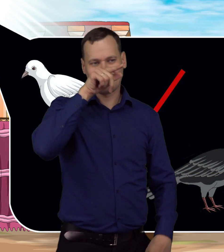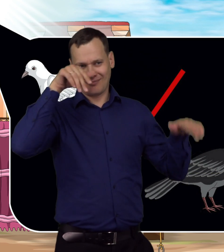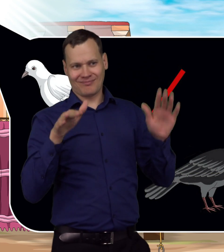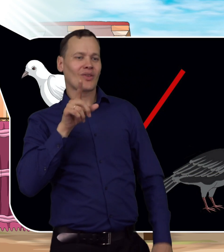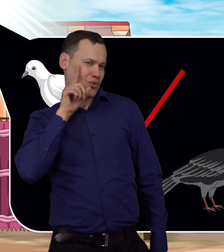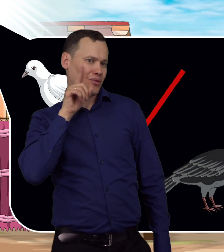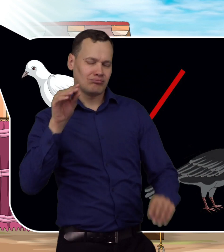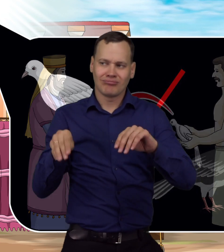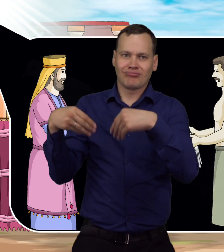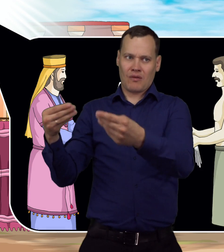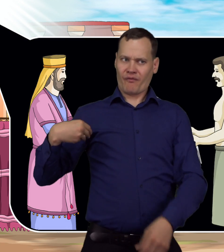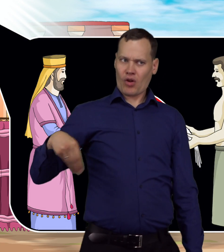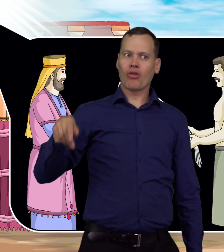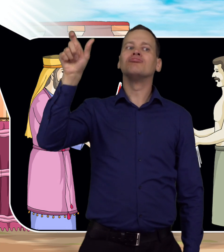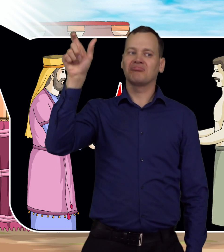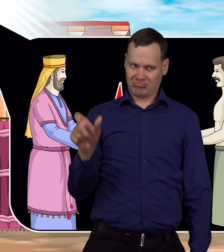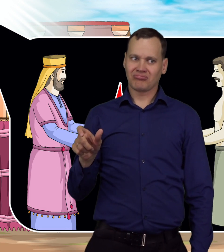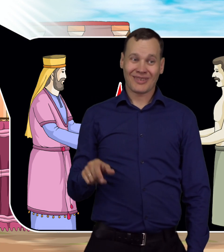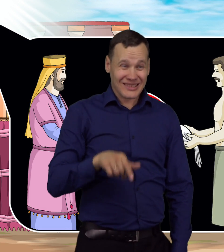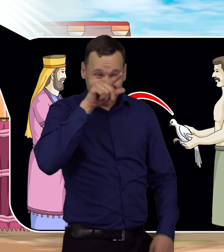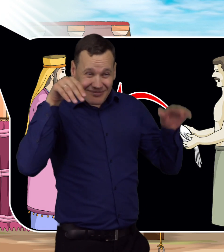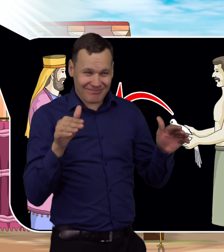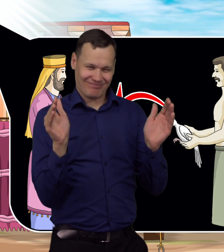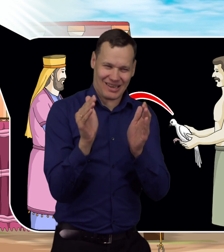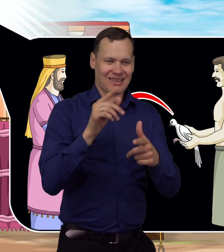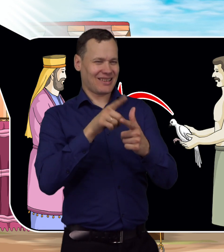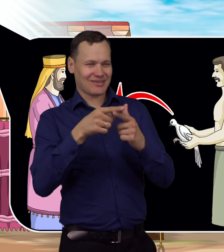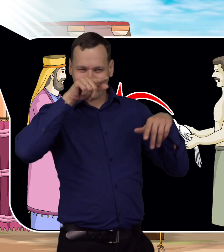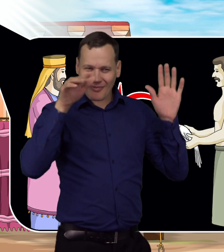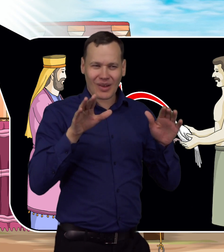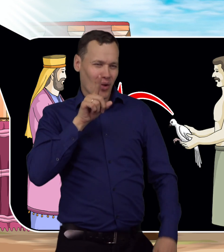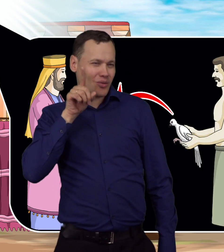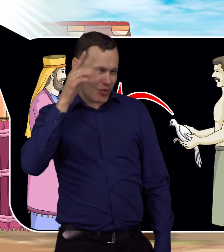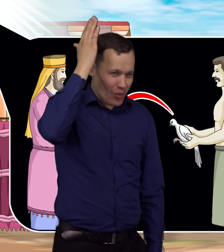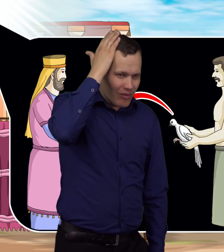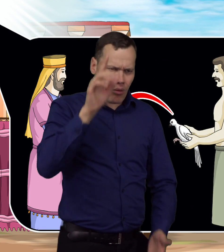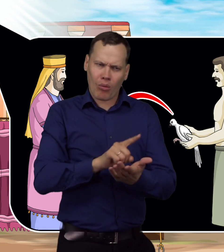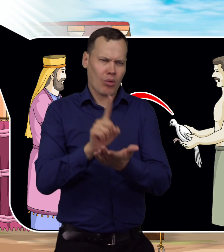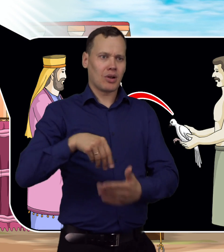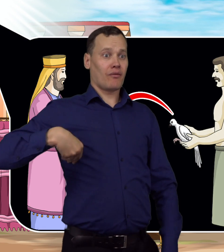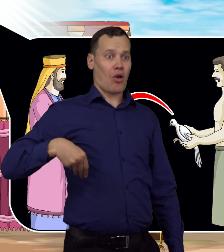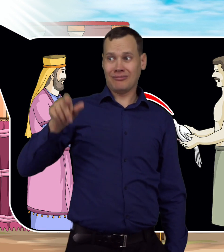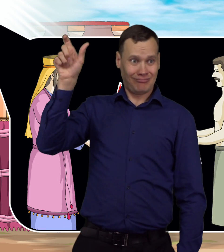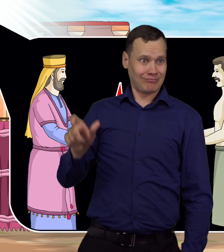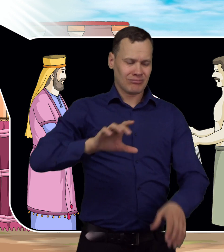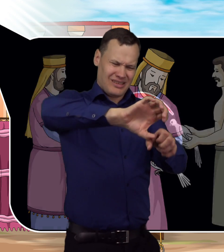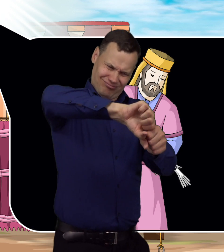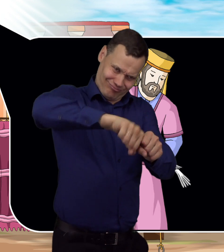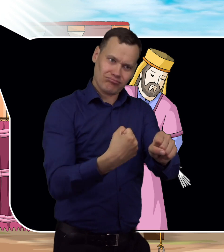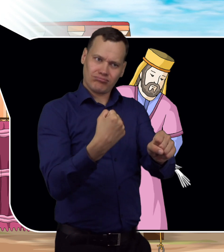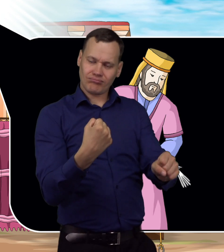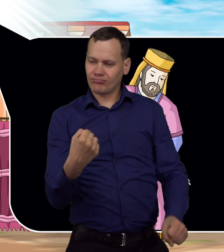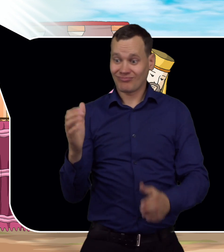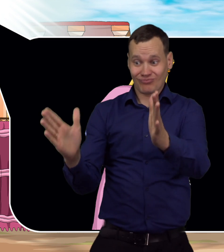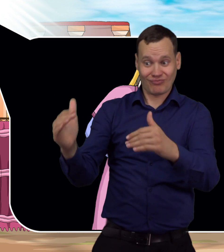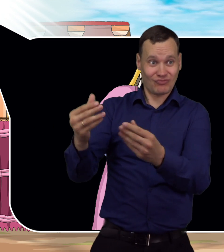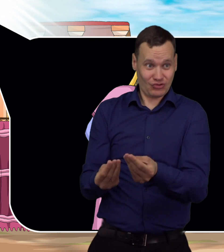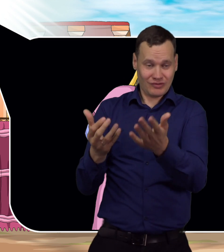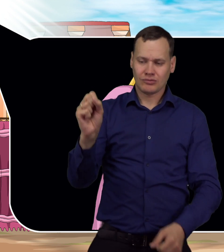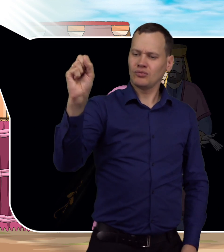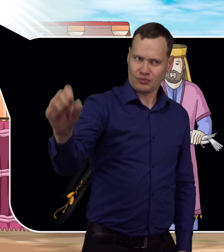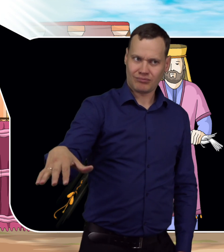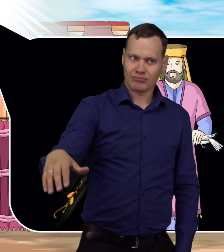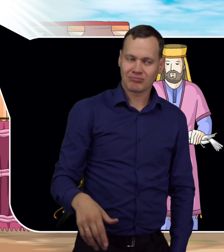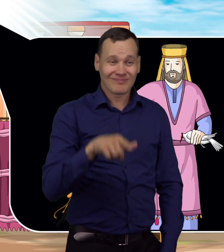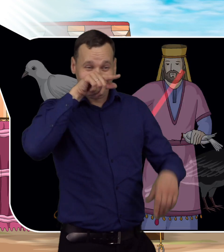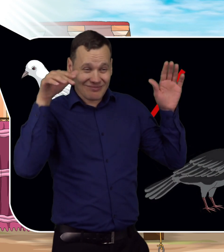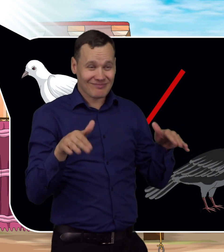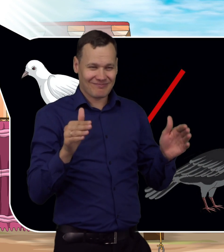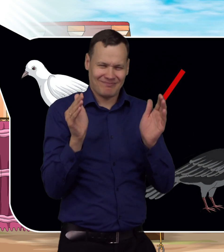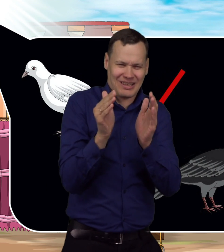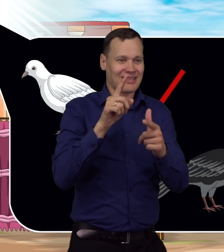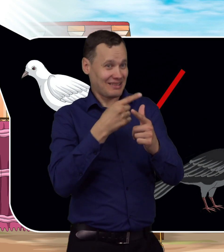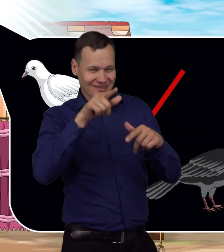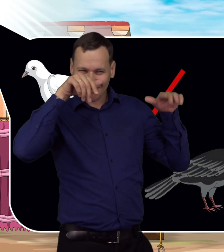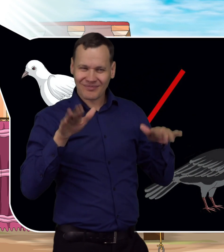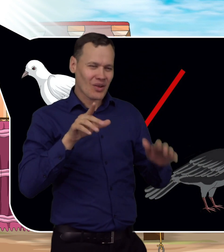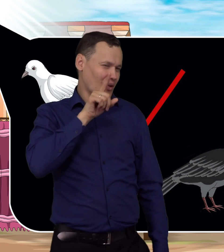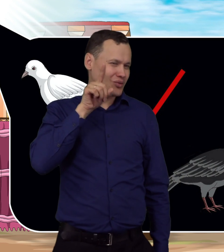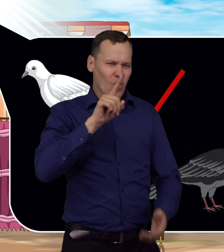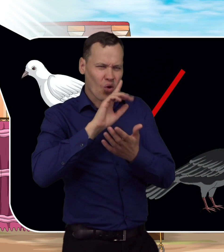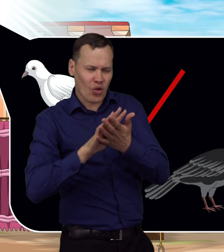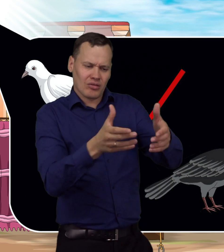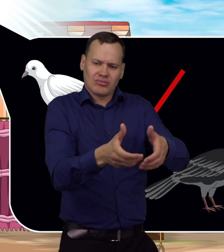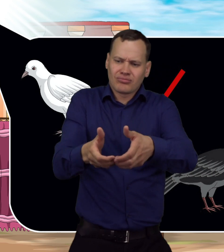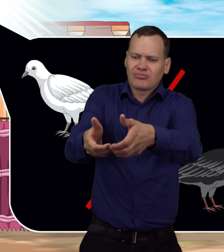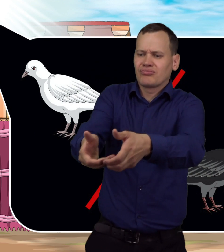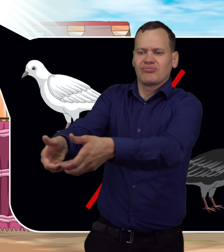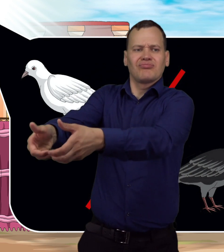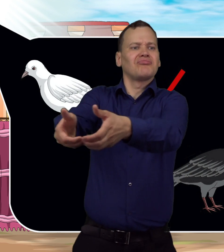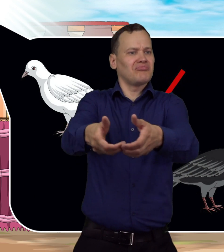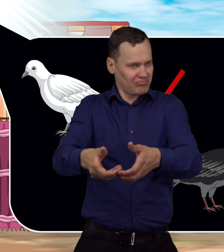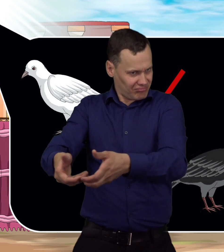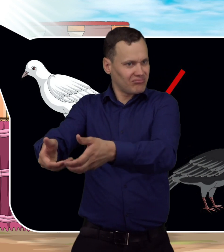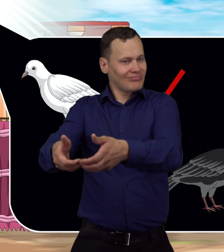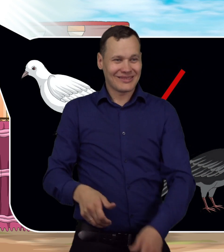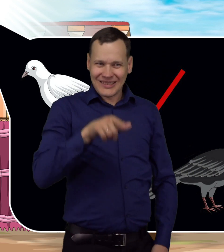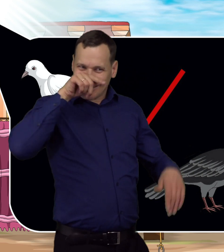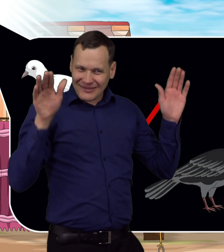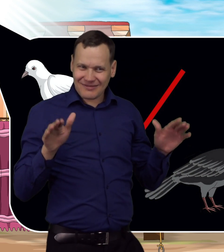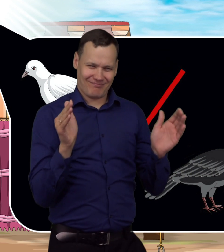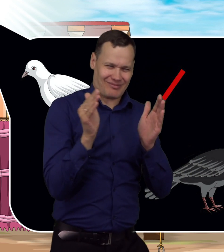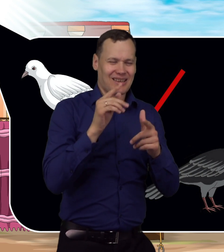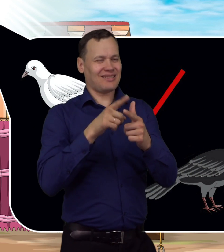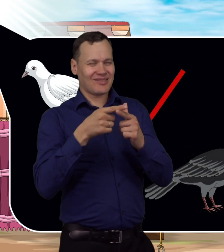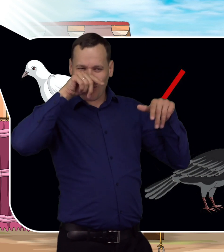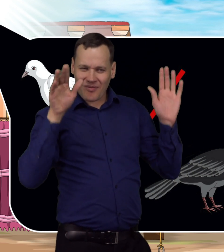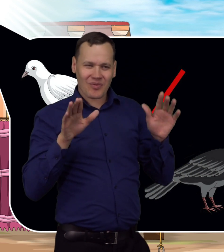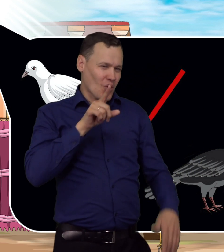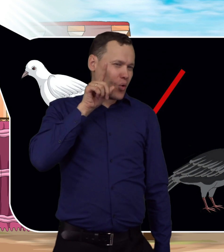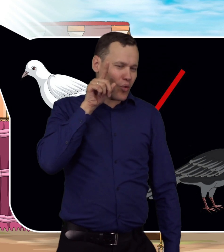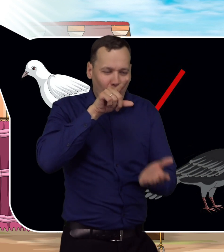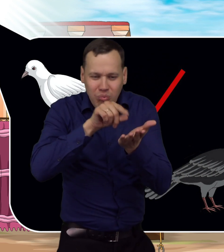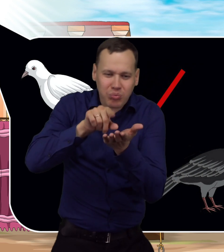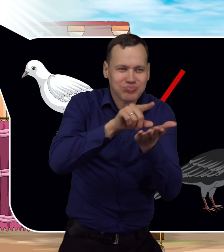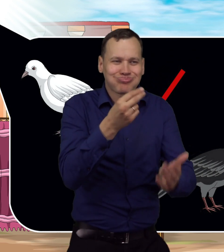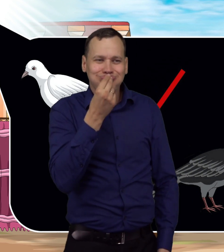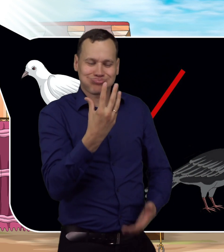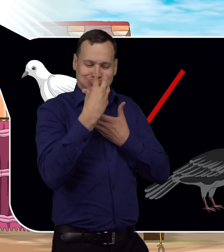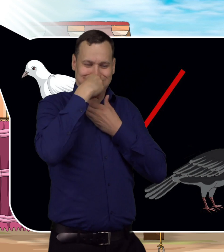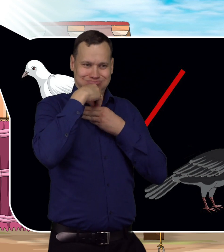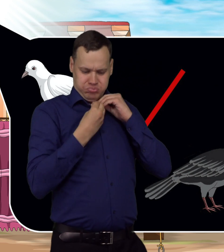Then the priest shall bring it to the altar, twist off its head, and burn it on the altar;